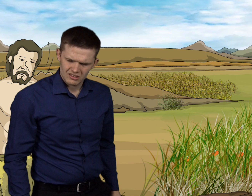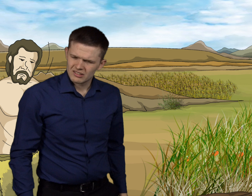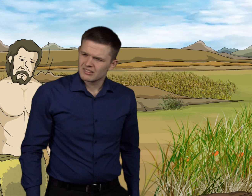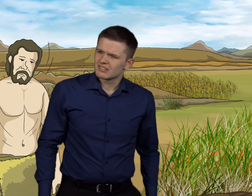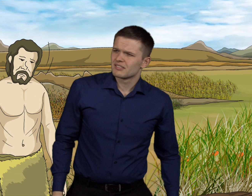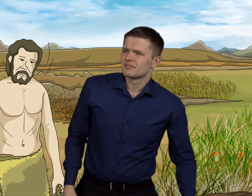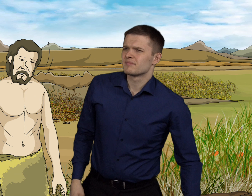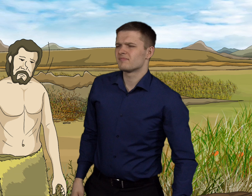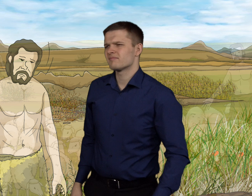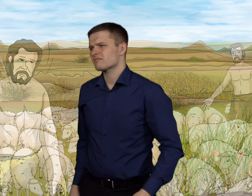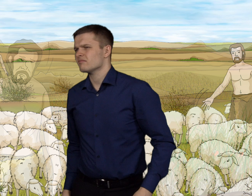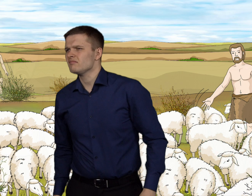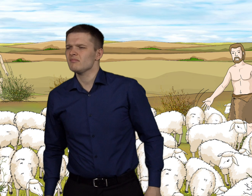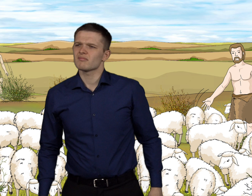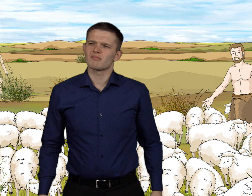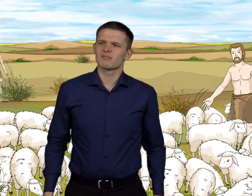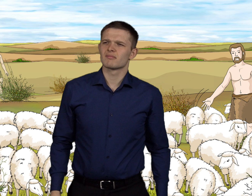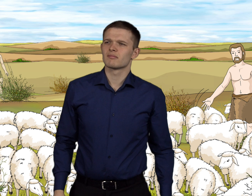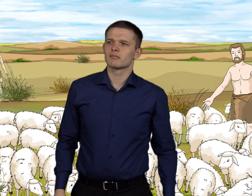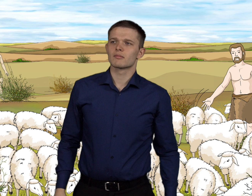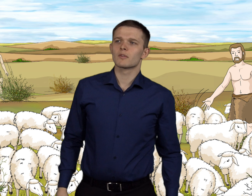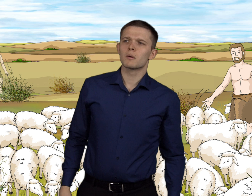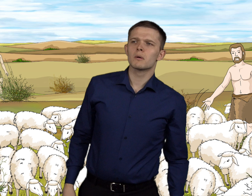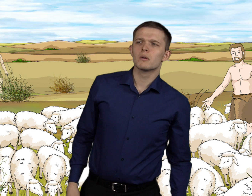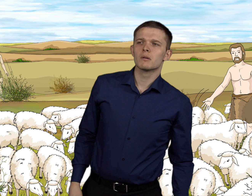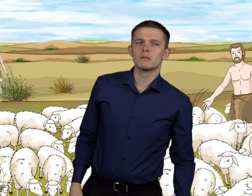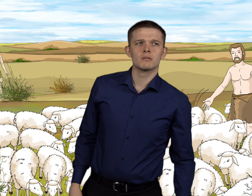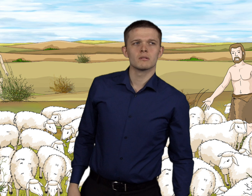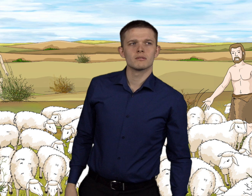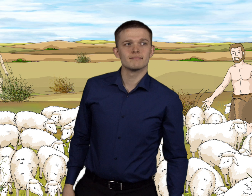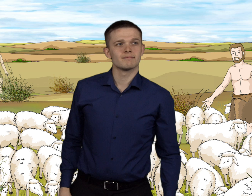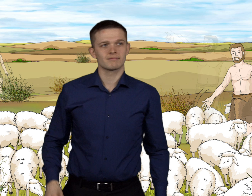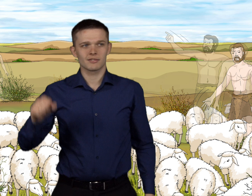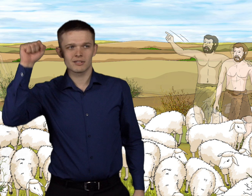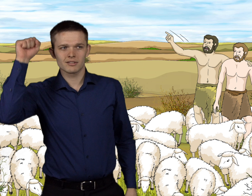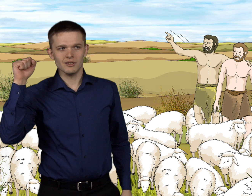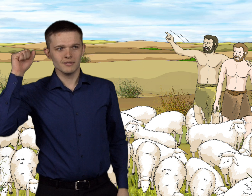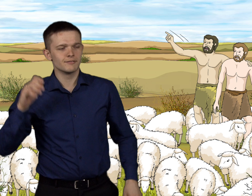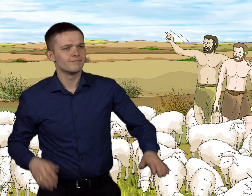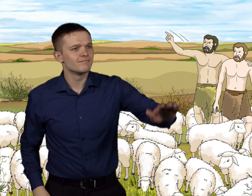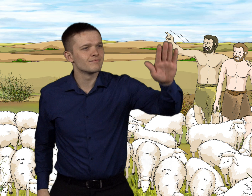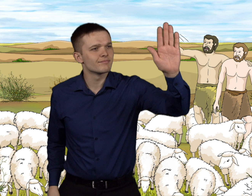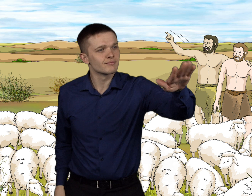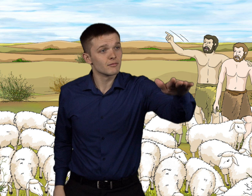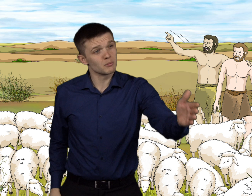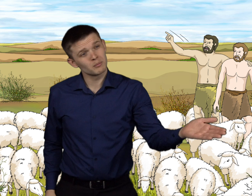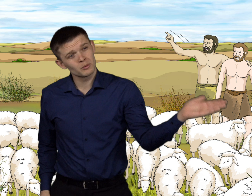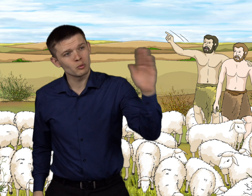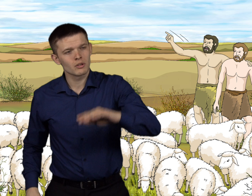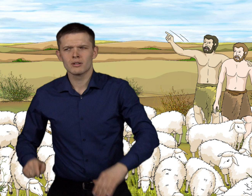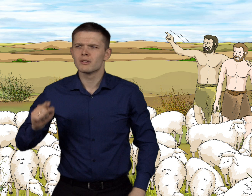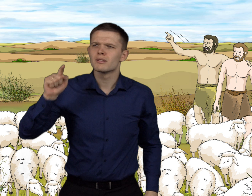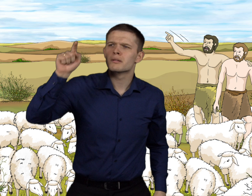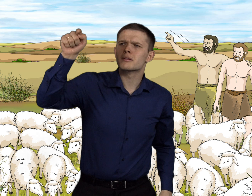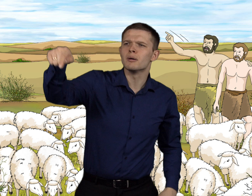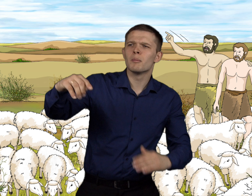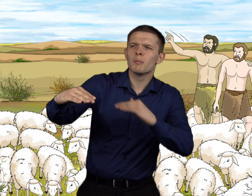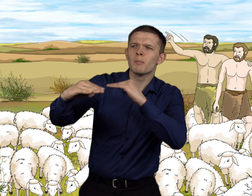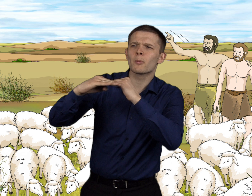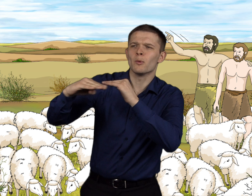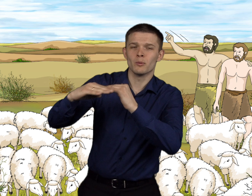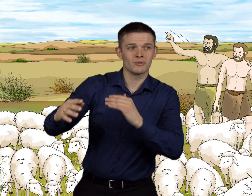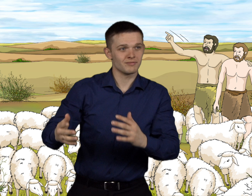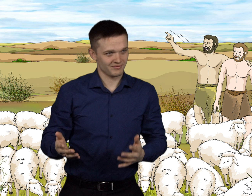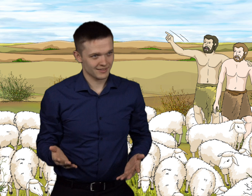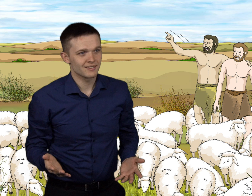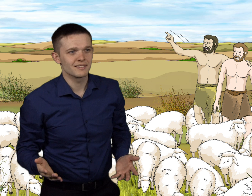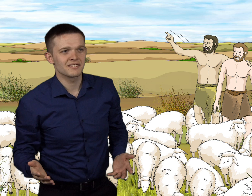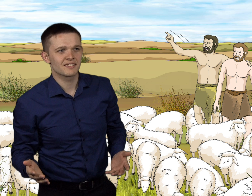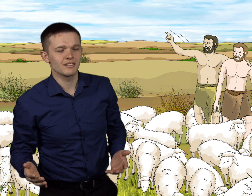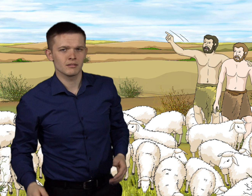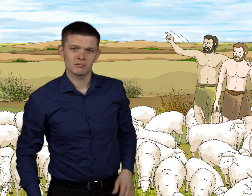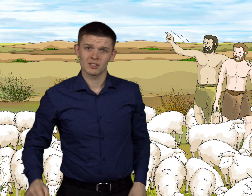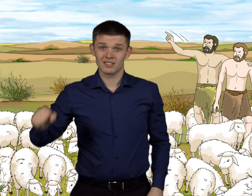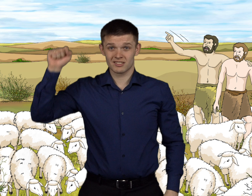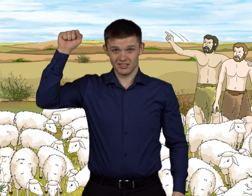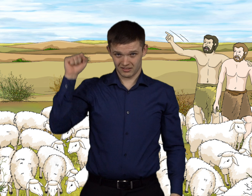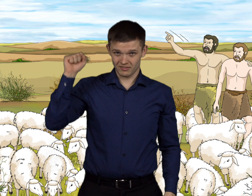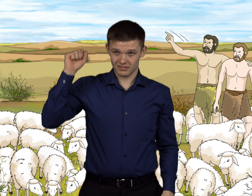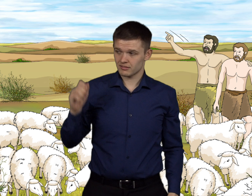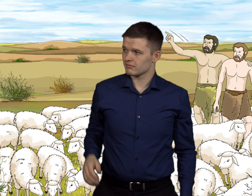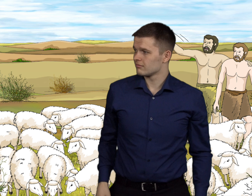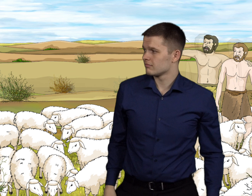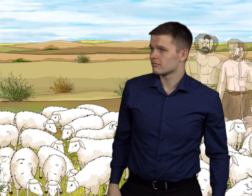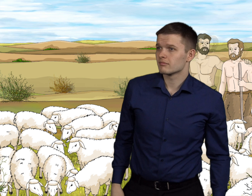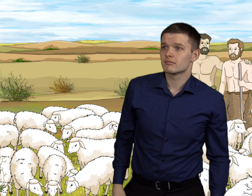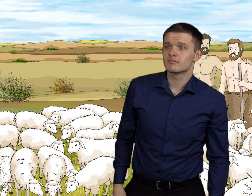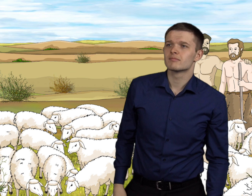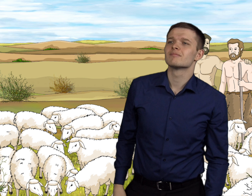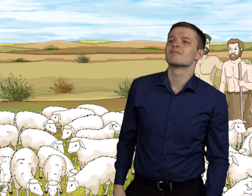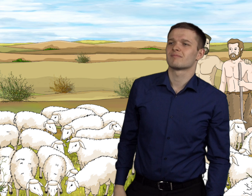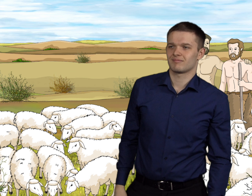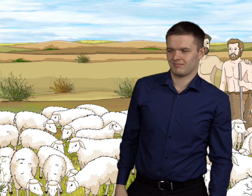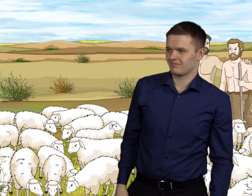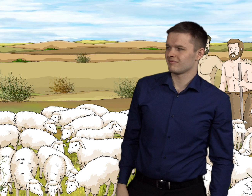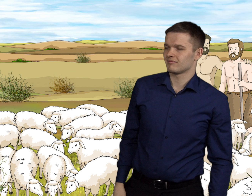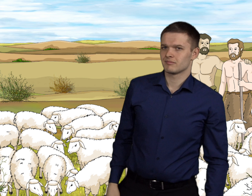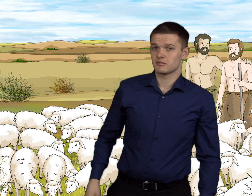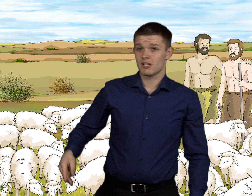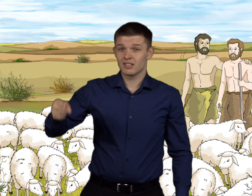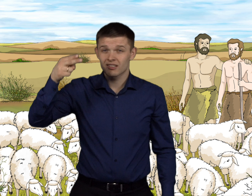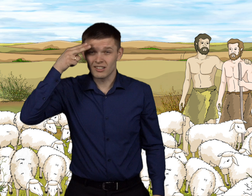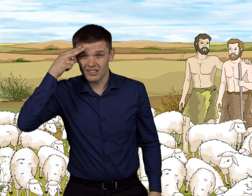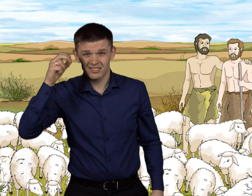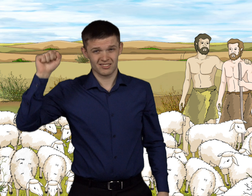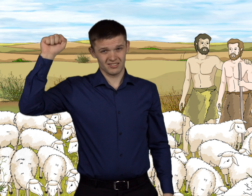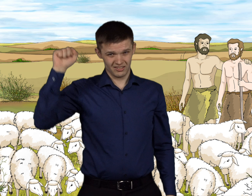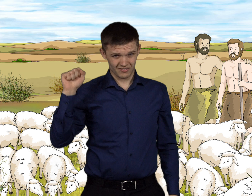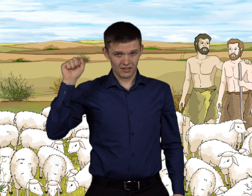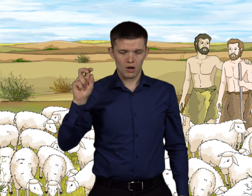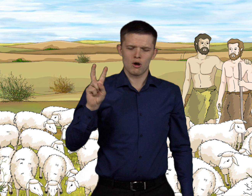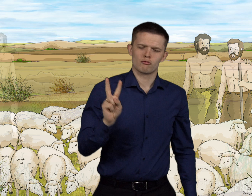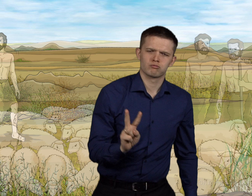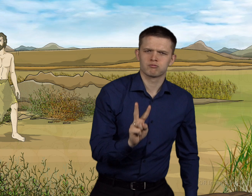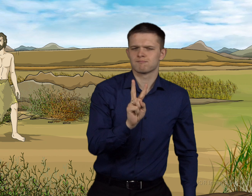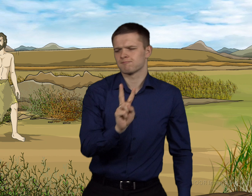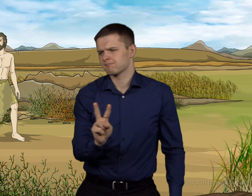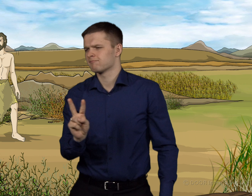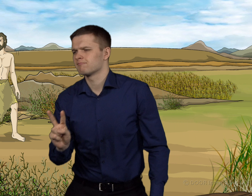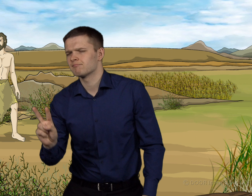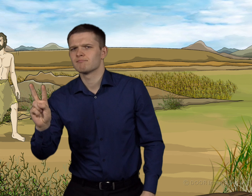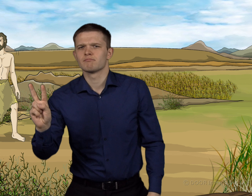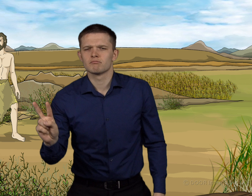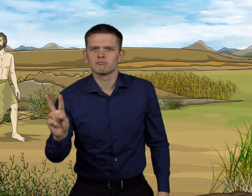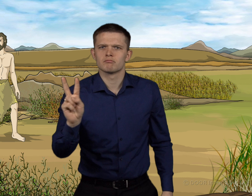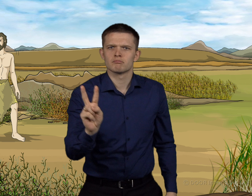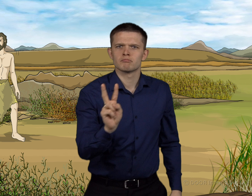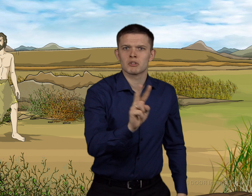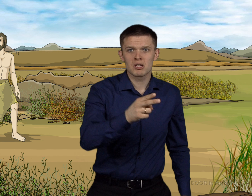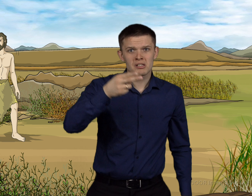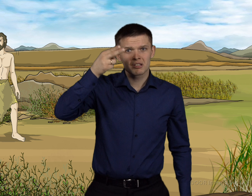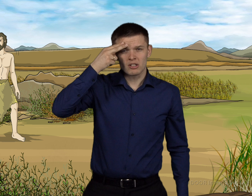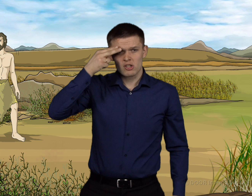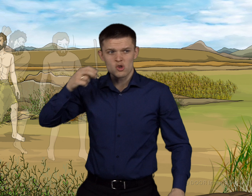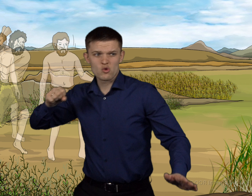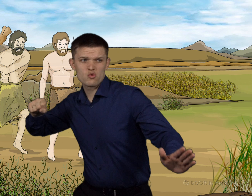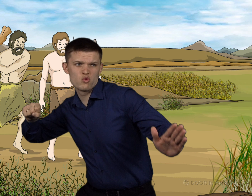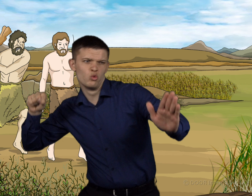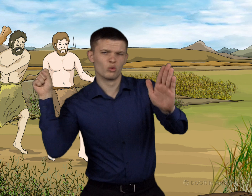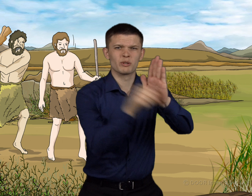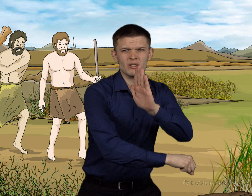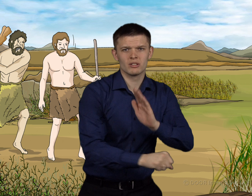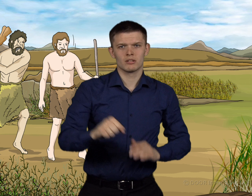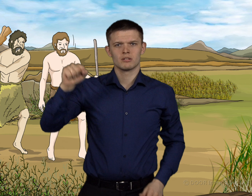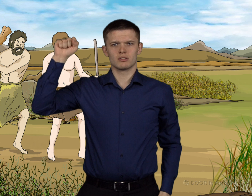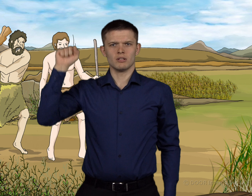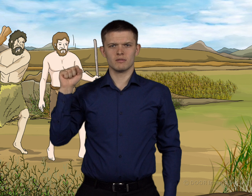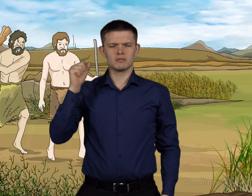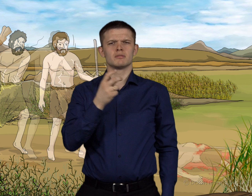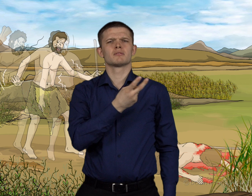Then Cain said to his brother Abel, “Let us go out to the field.”